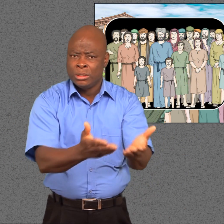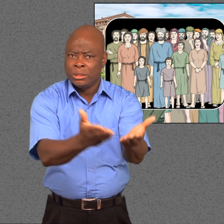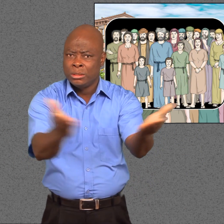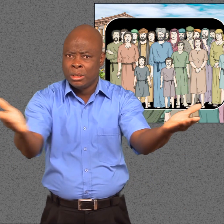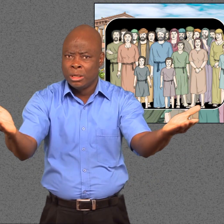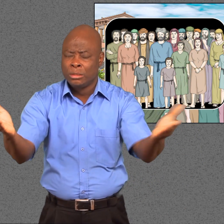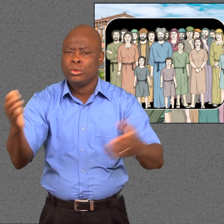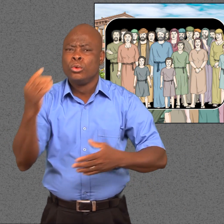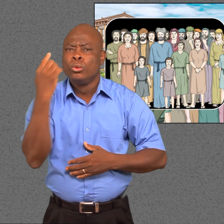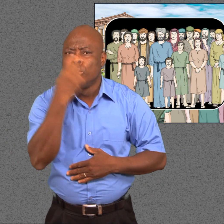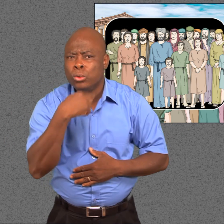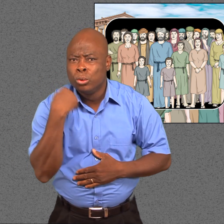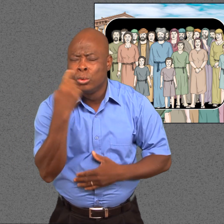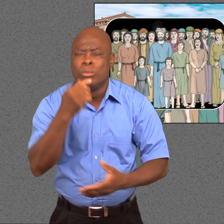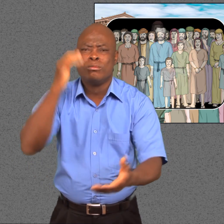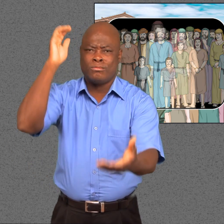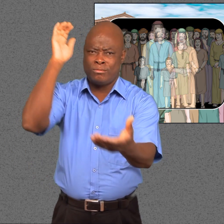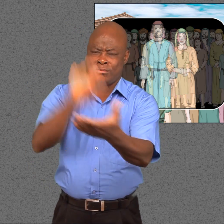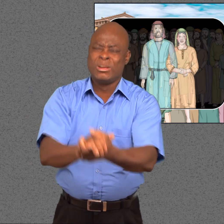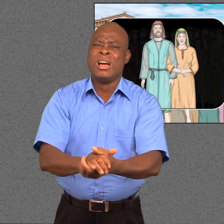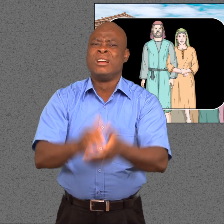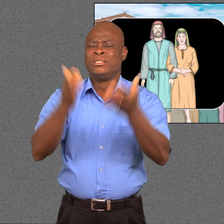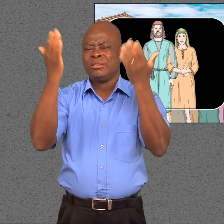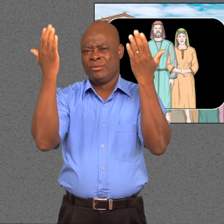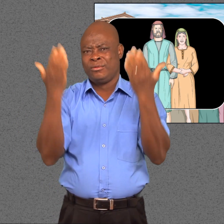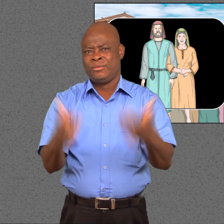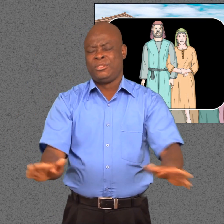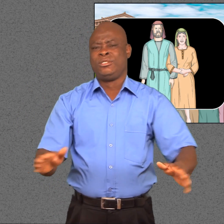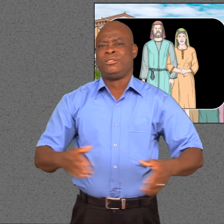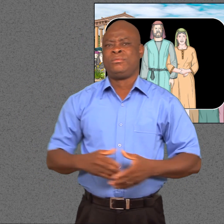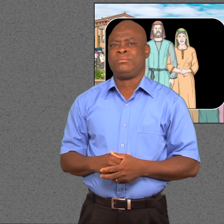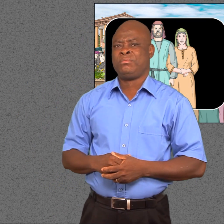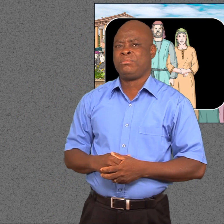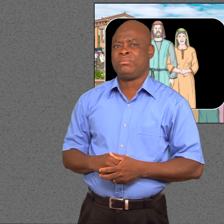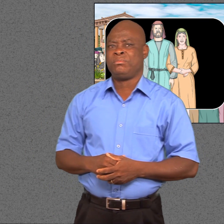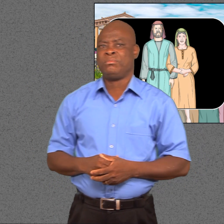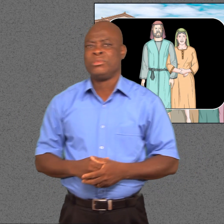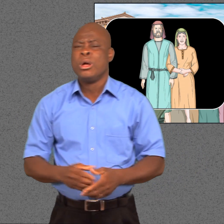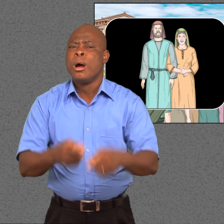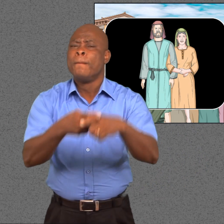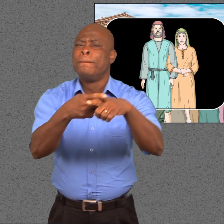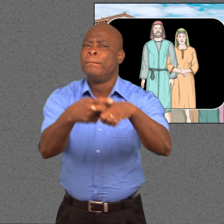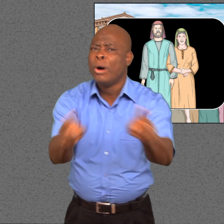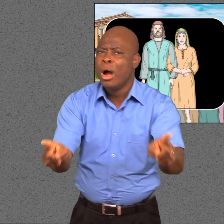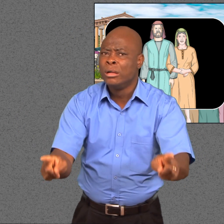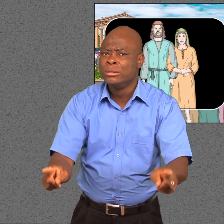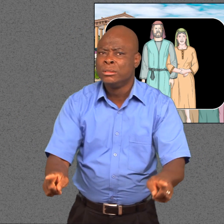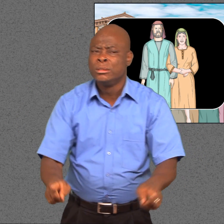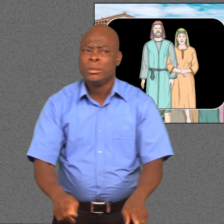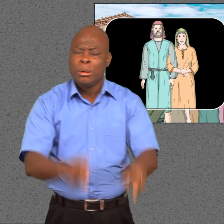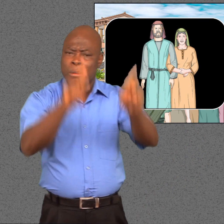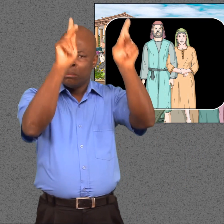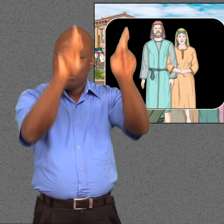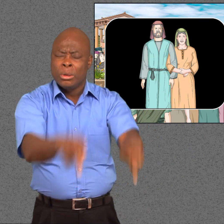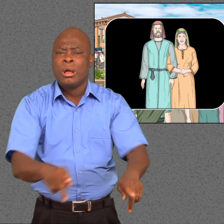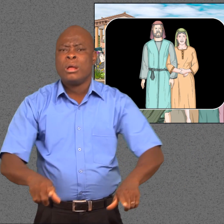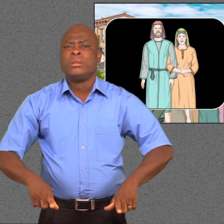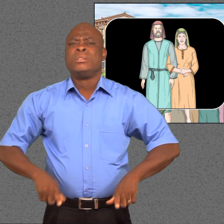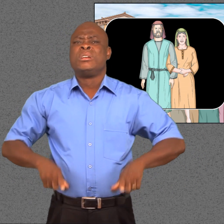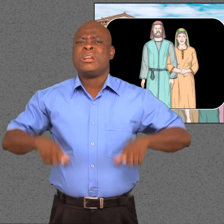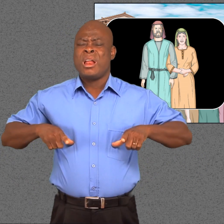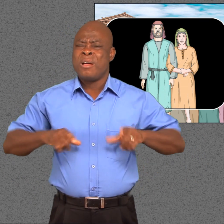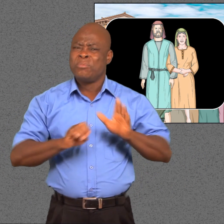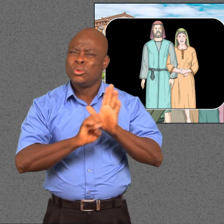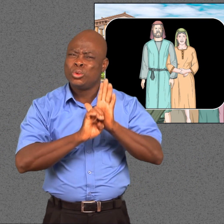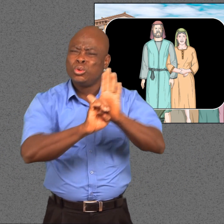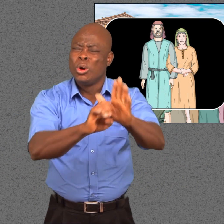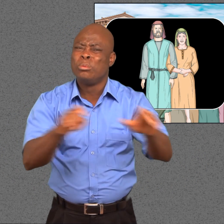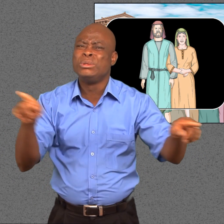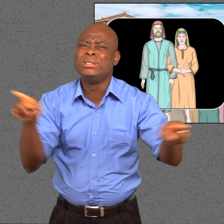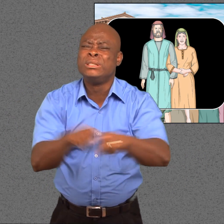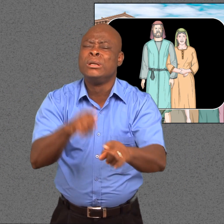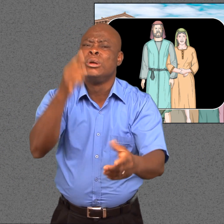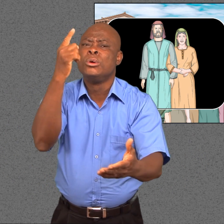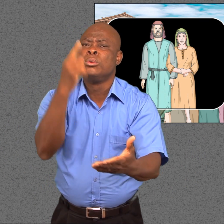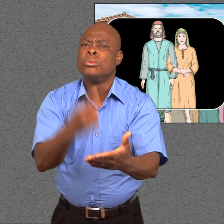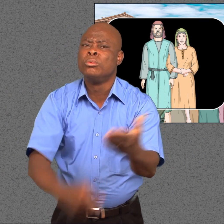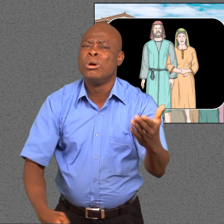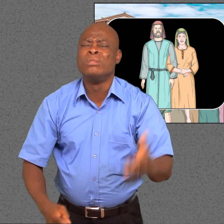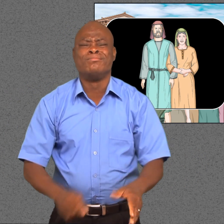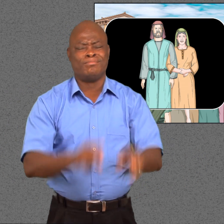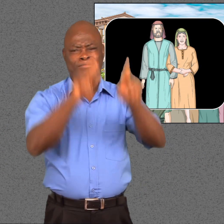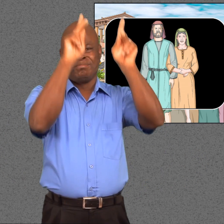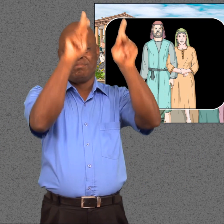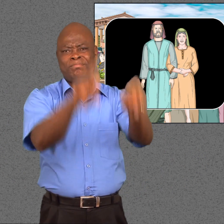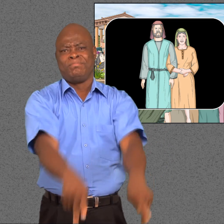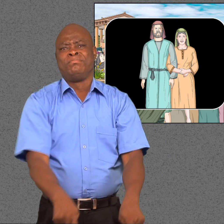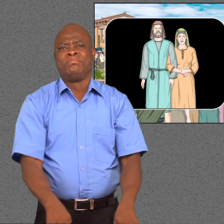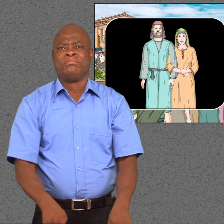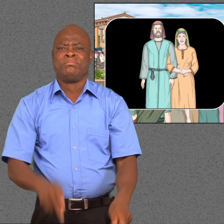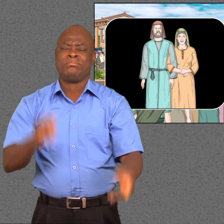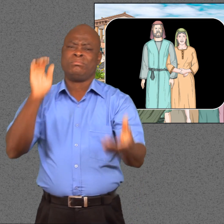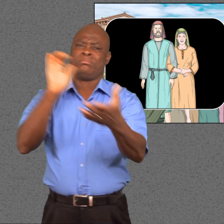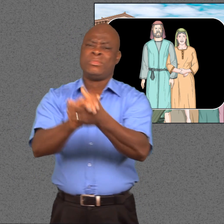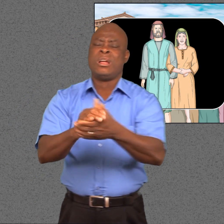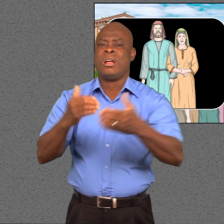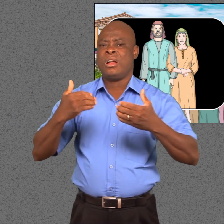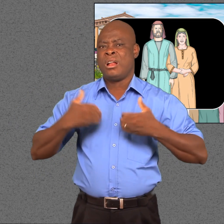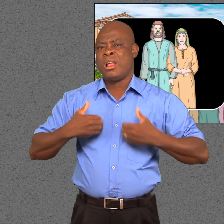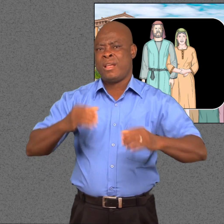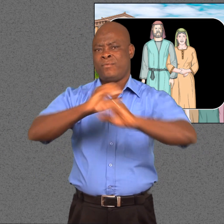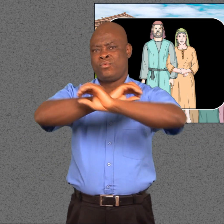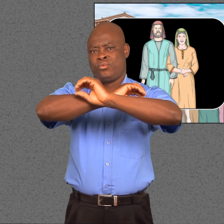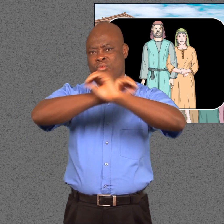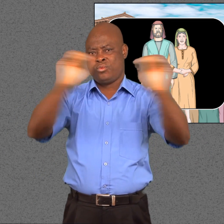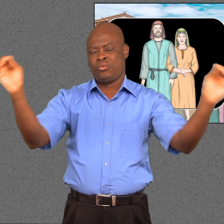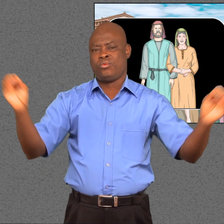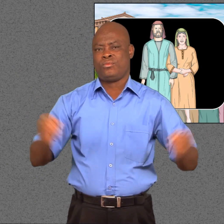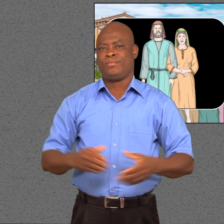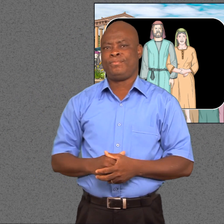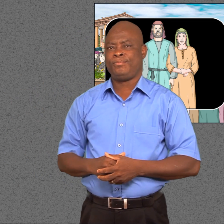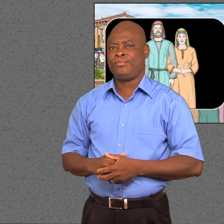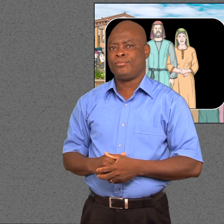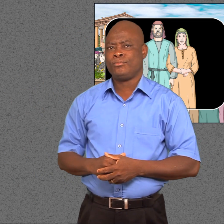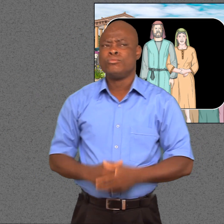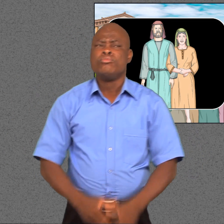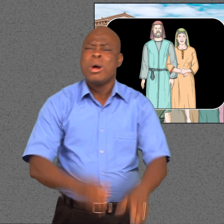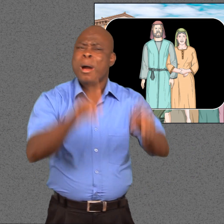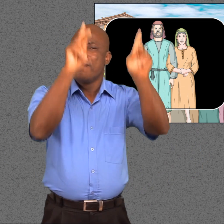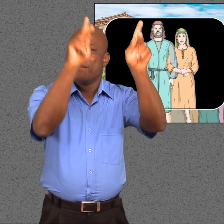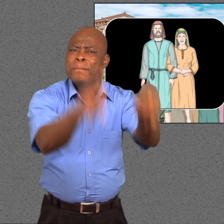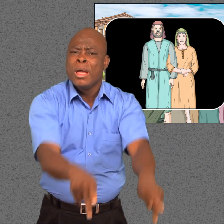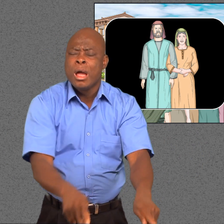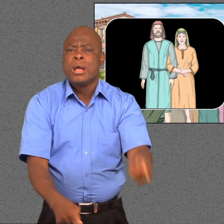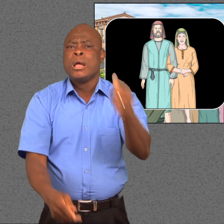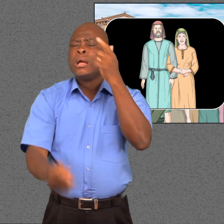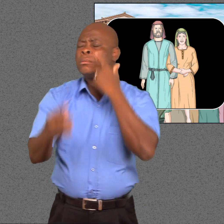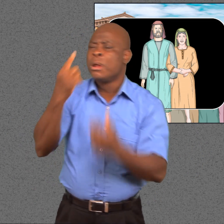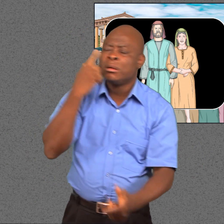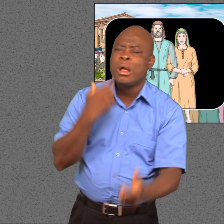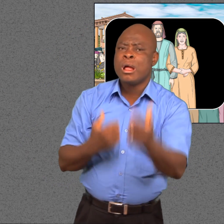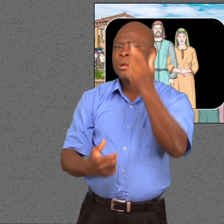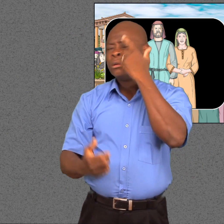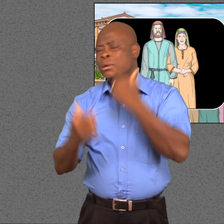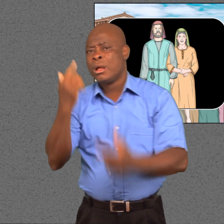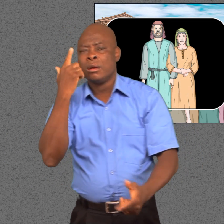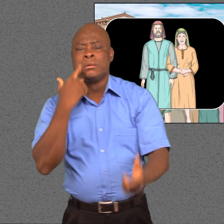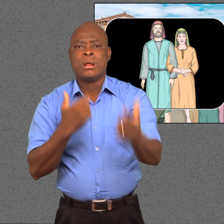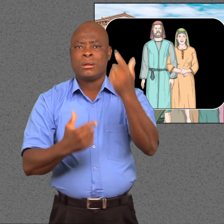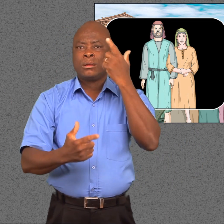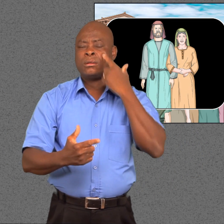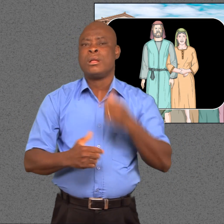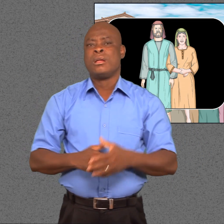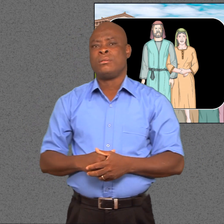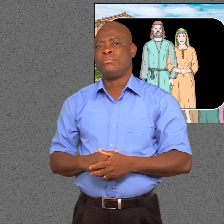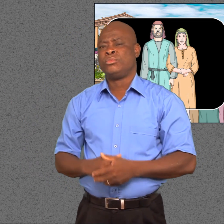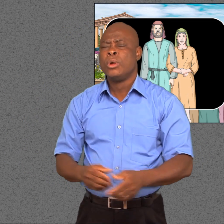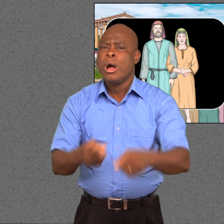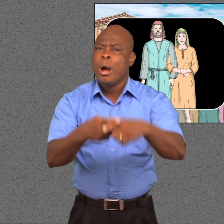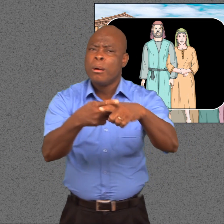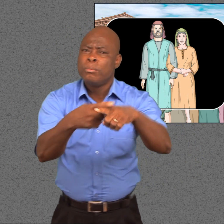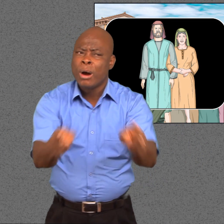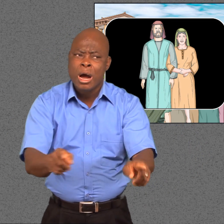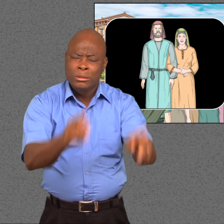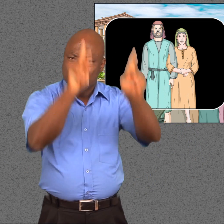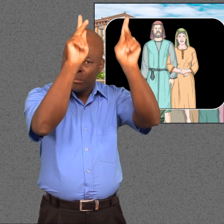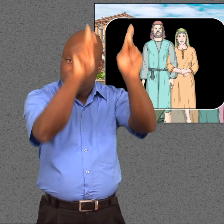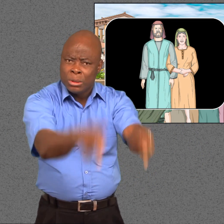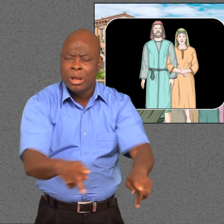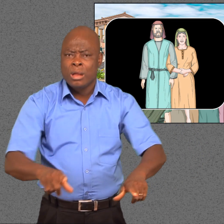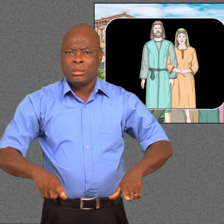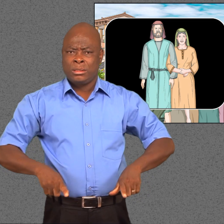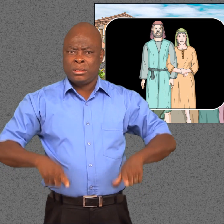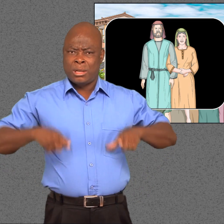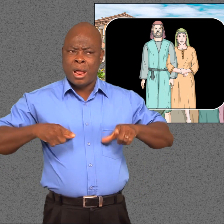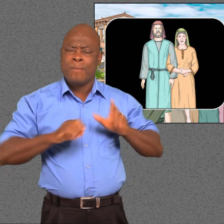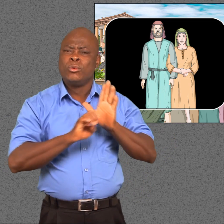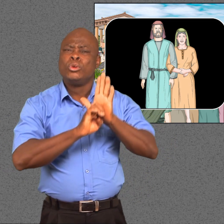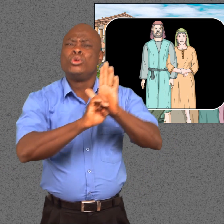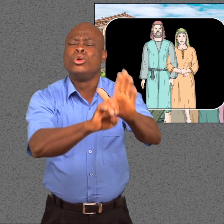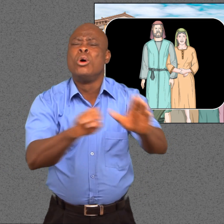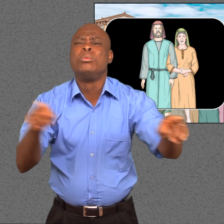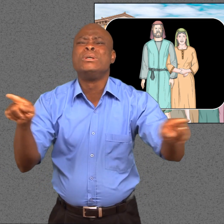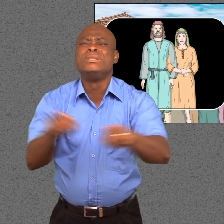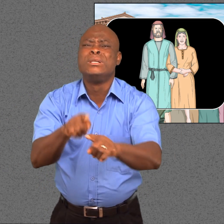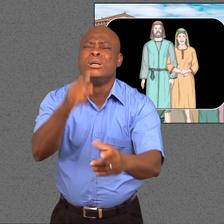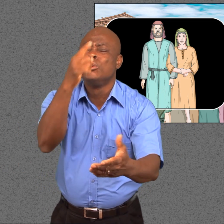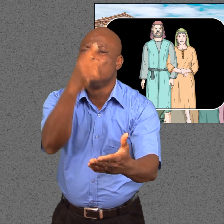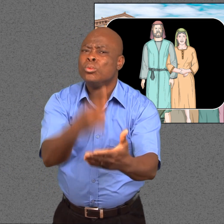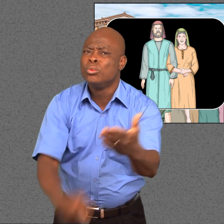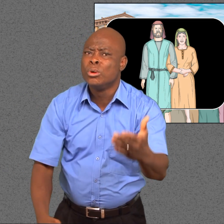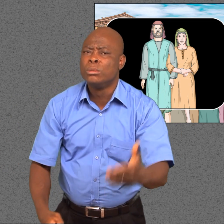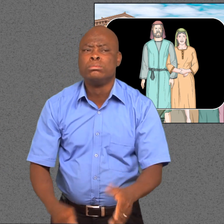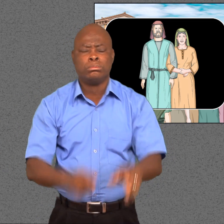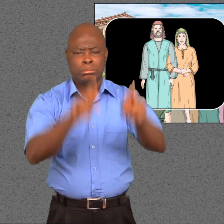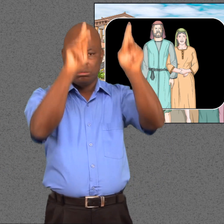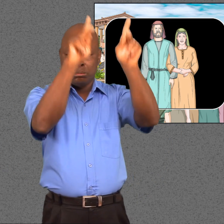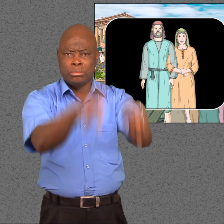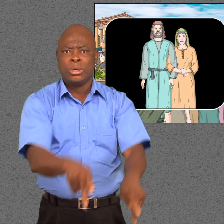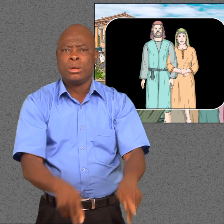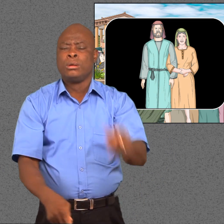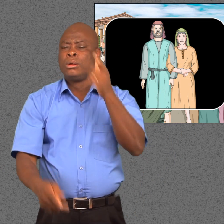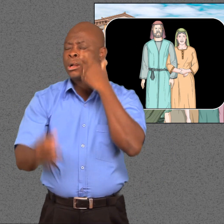From now on those who have wives should live as if they had none;